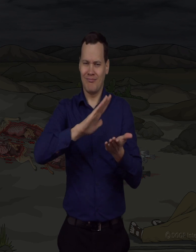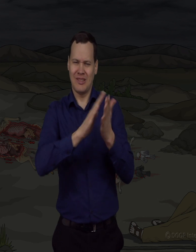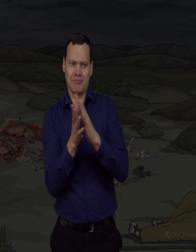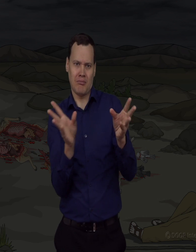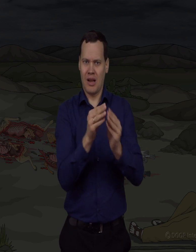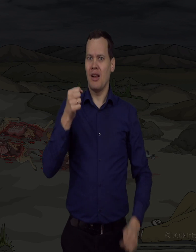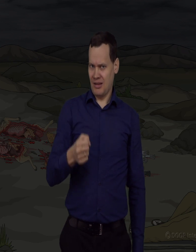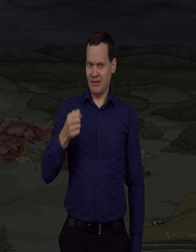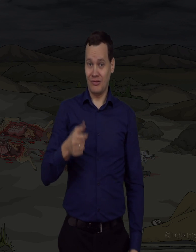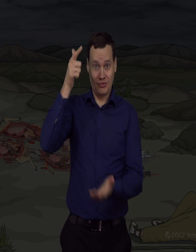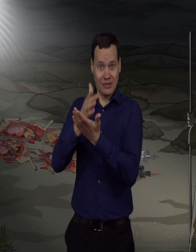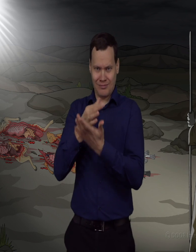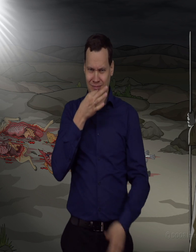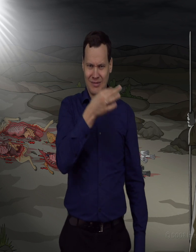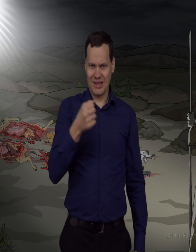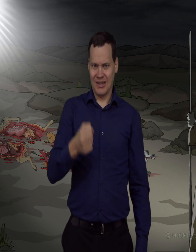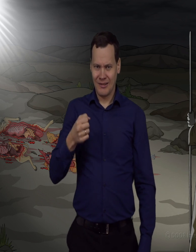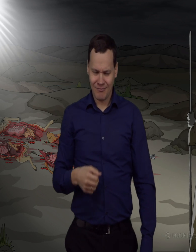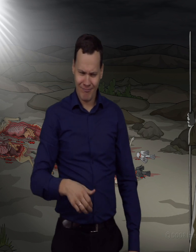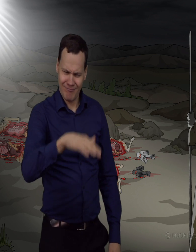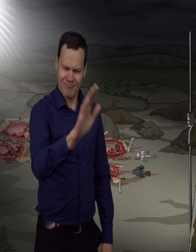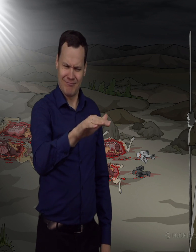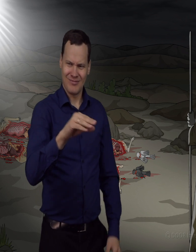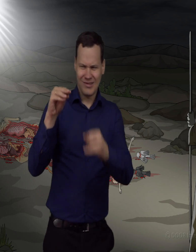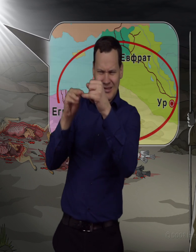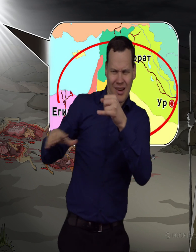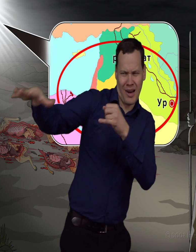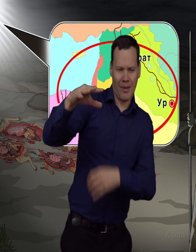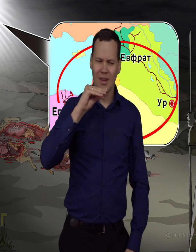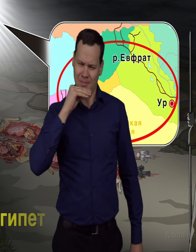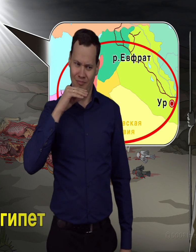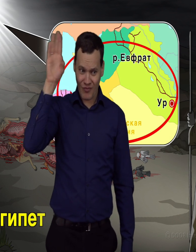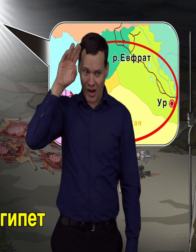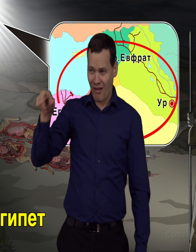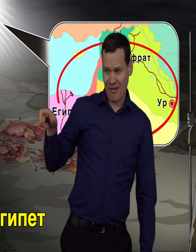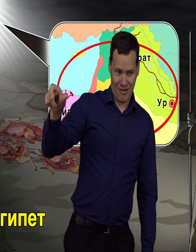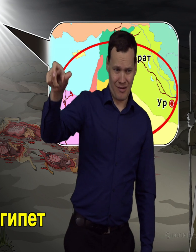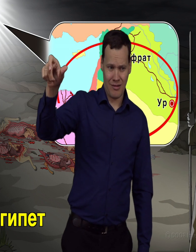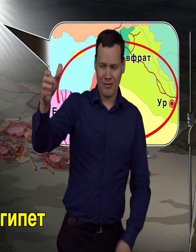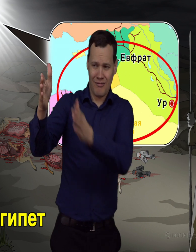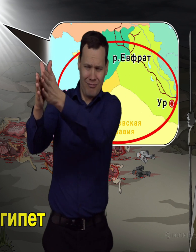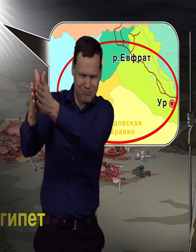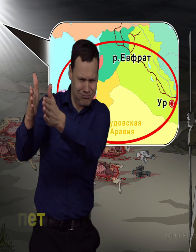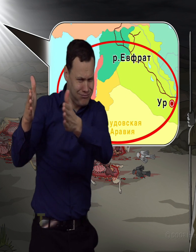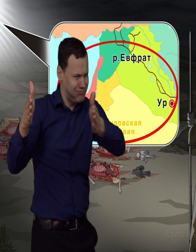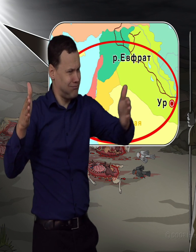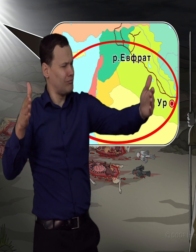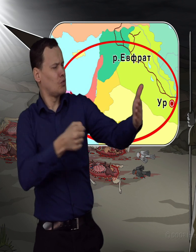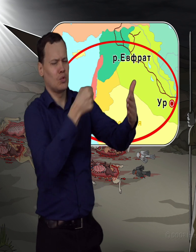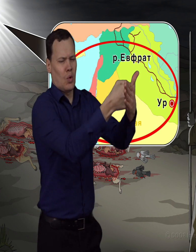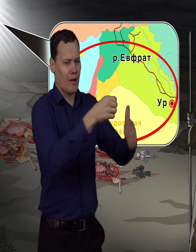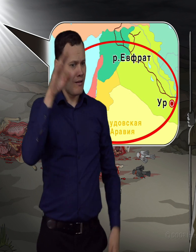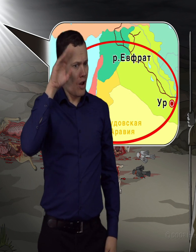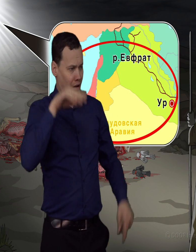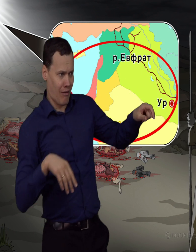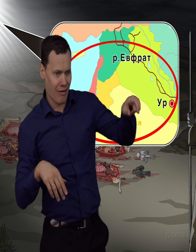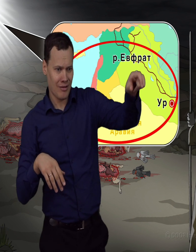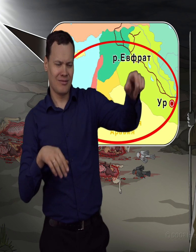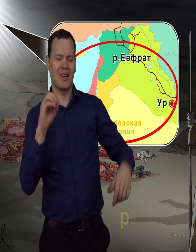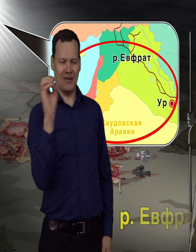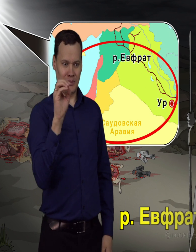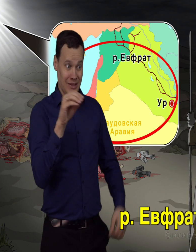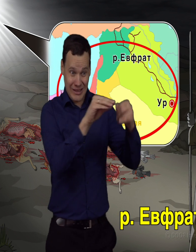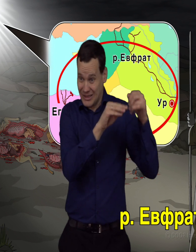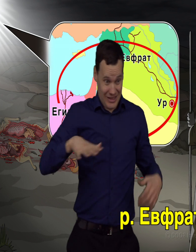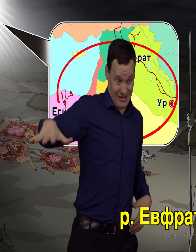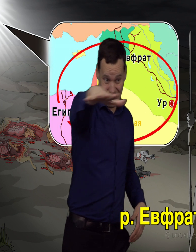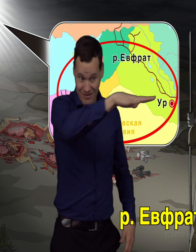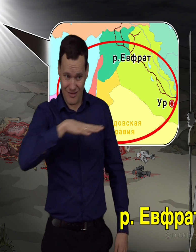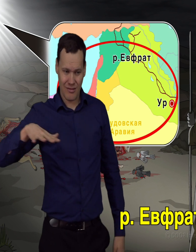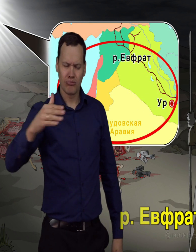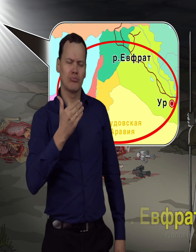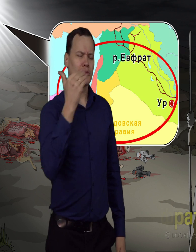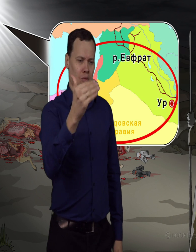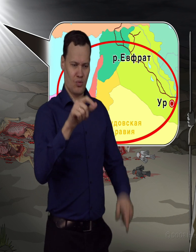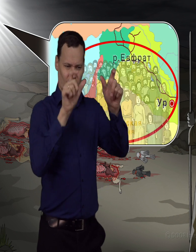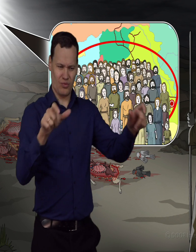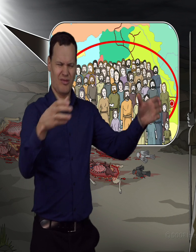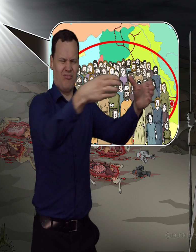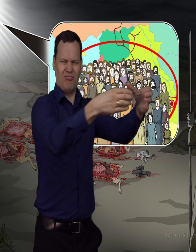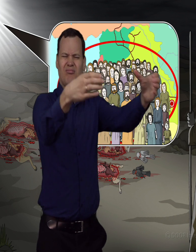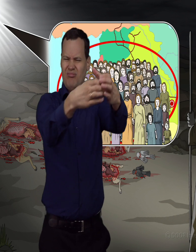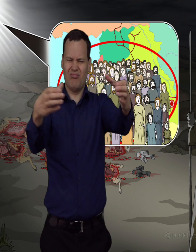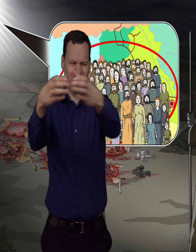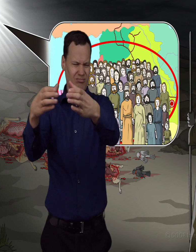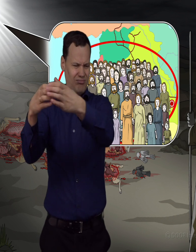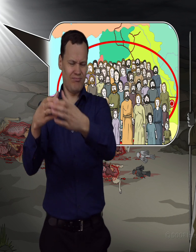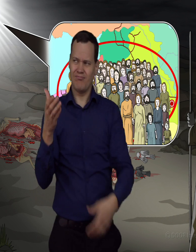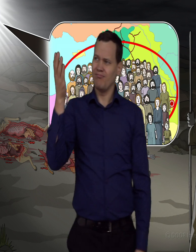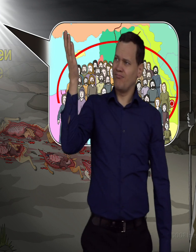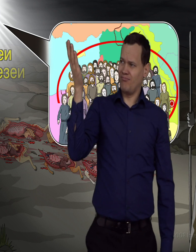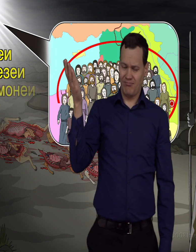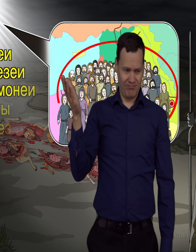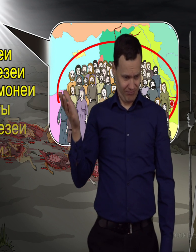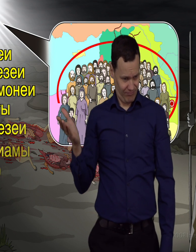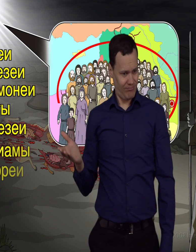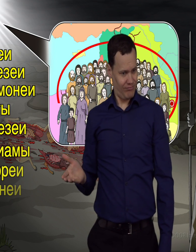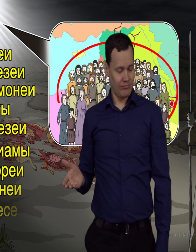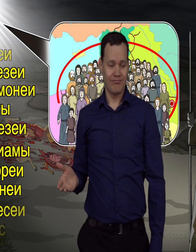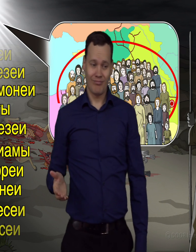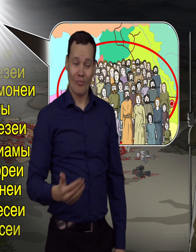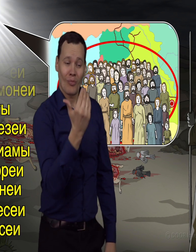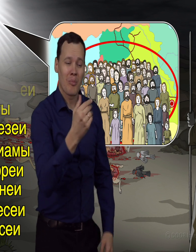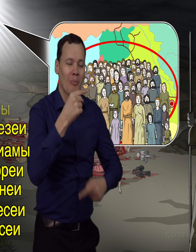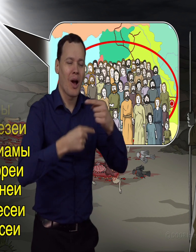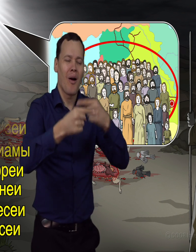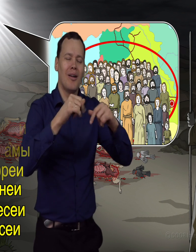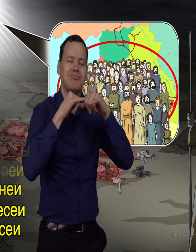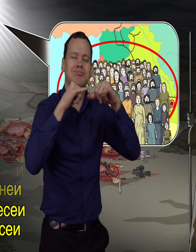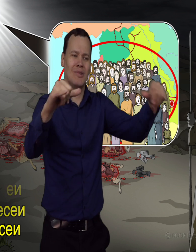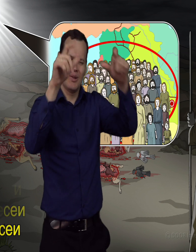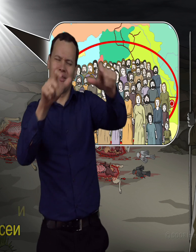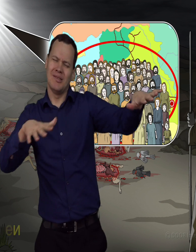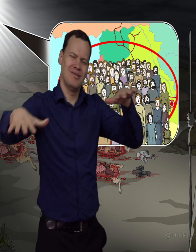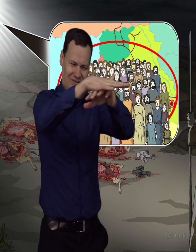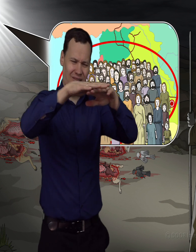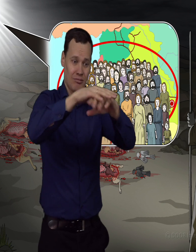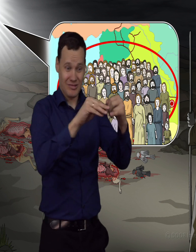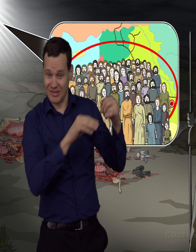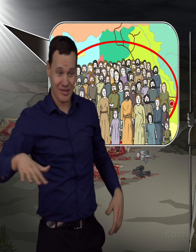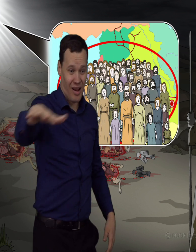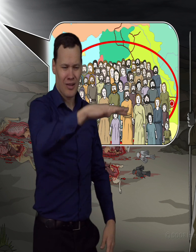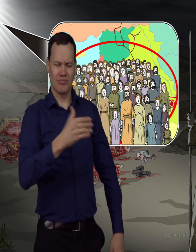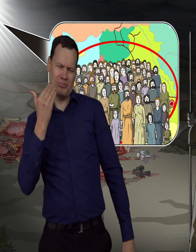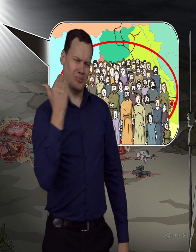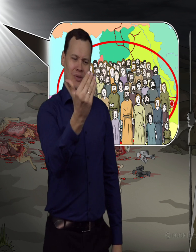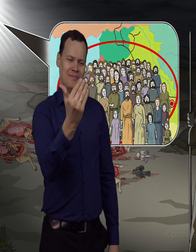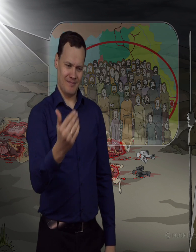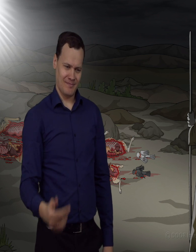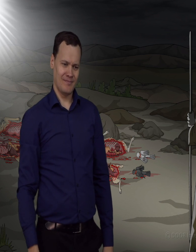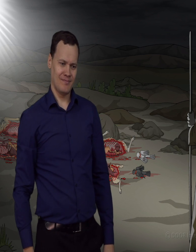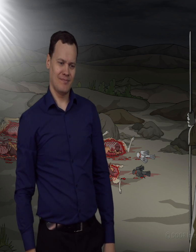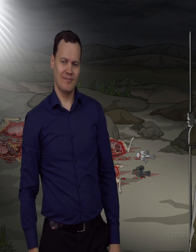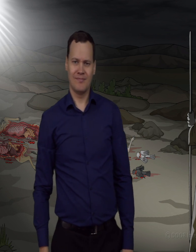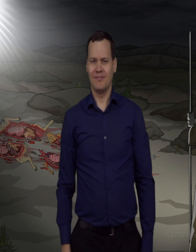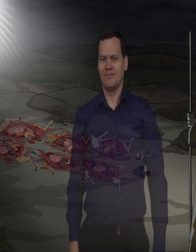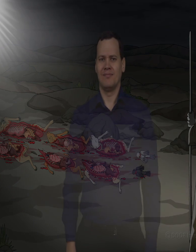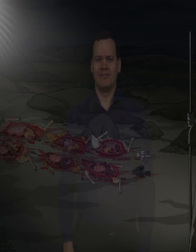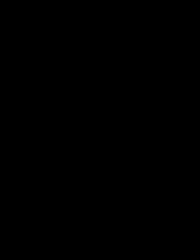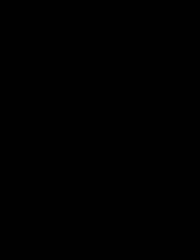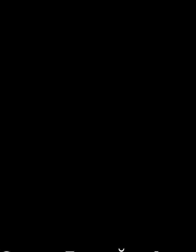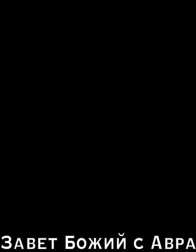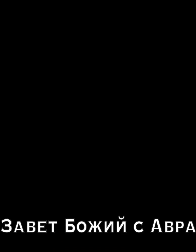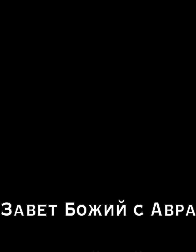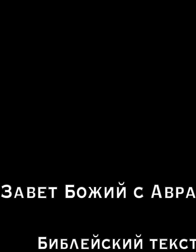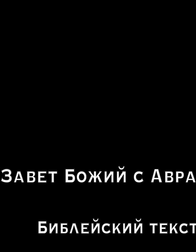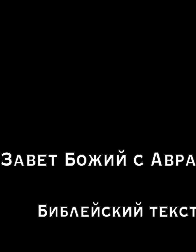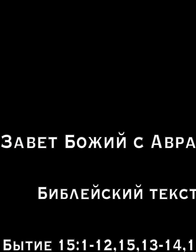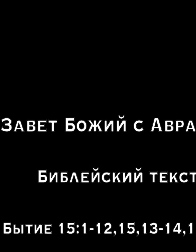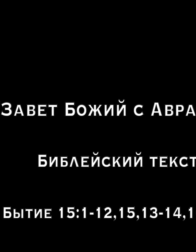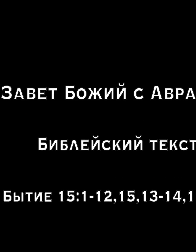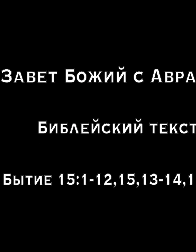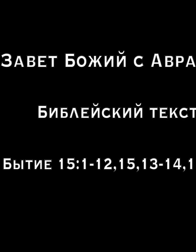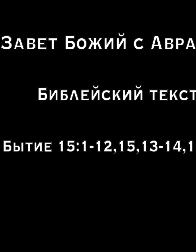On that day the LORD made a covenant with Abram, saying, “To your descendants I have given this land—from the river of Egypt to the great River Euphrates— the land of the Kenites, Kenizzites, Kadmonites, Hittites, Perizzites, Rephaites, Amorites, Canaanites, Girgashites, and Jebusites.”